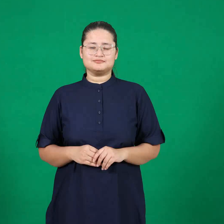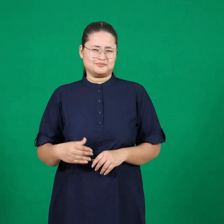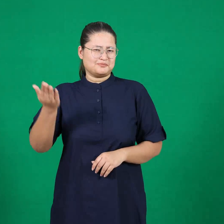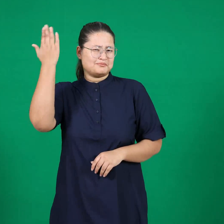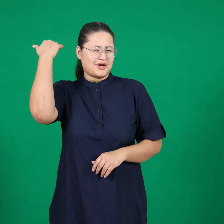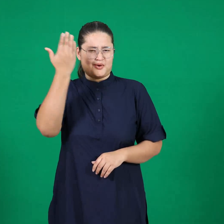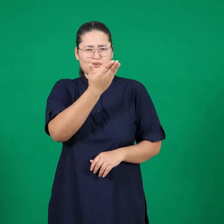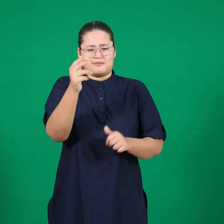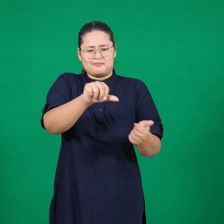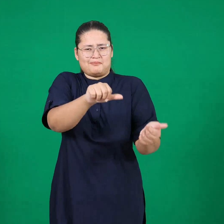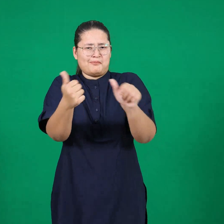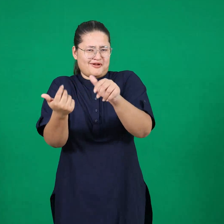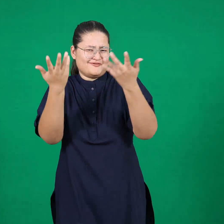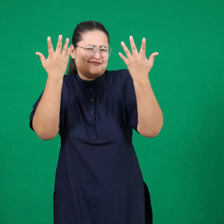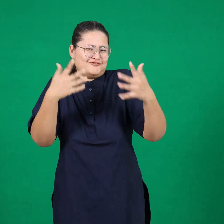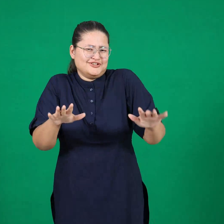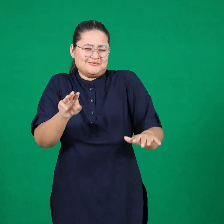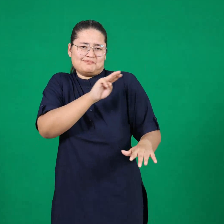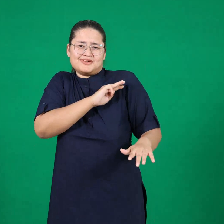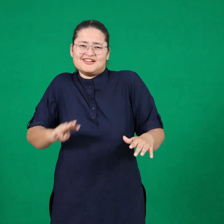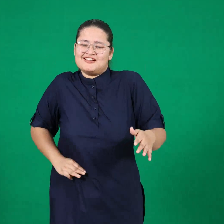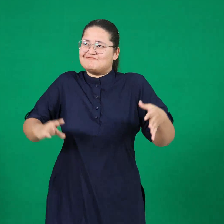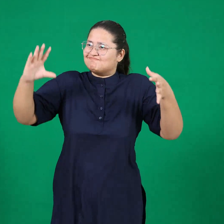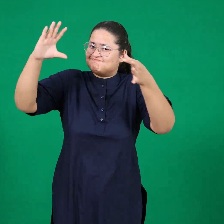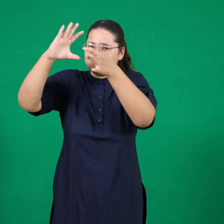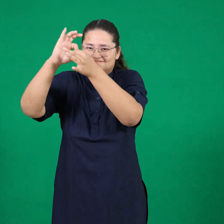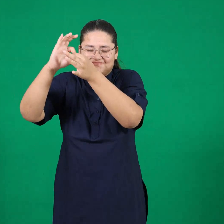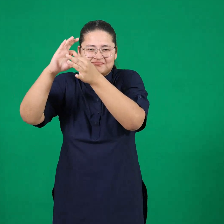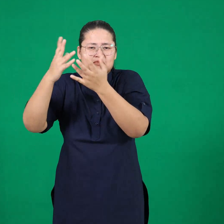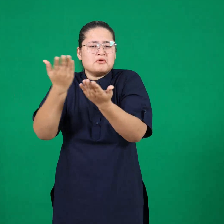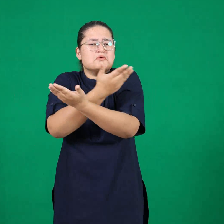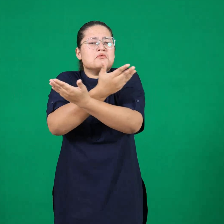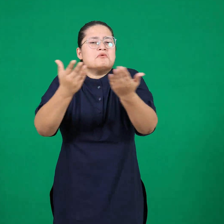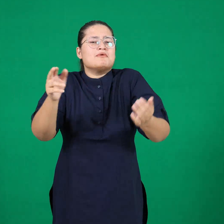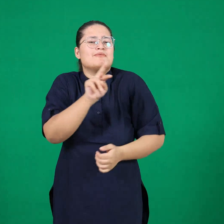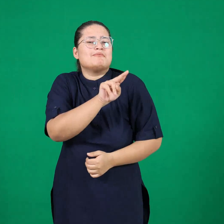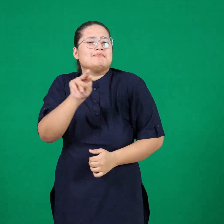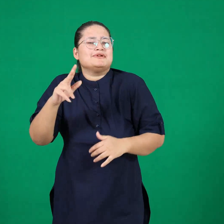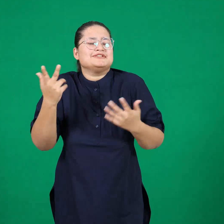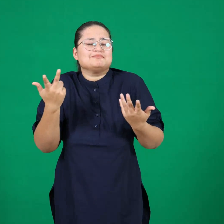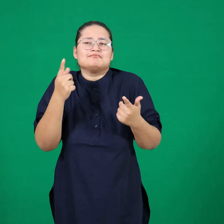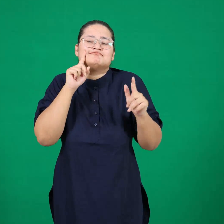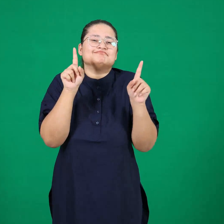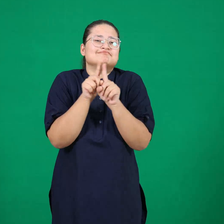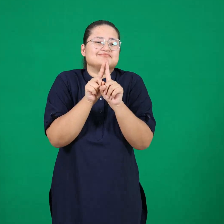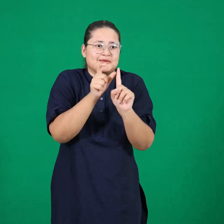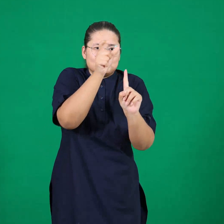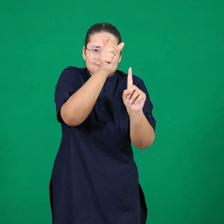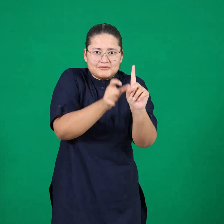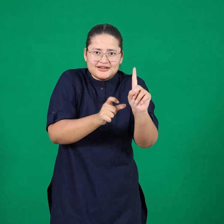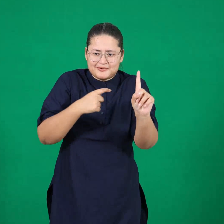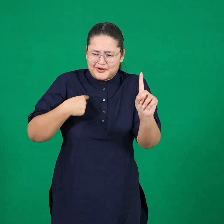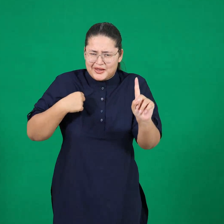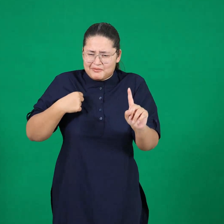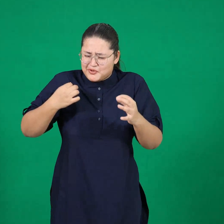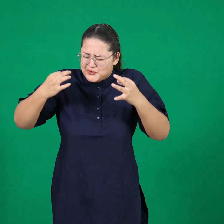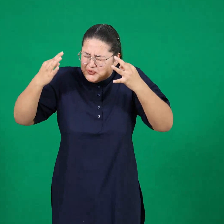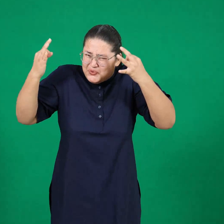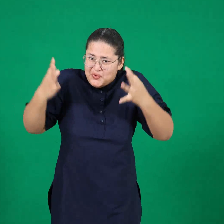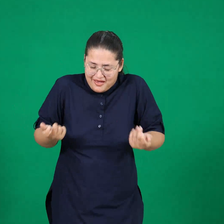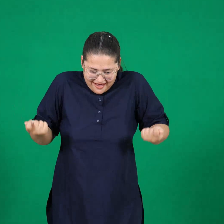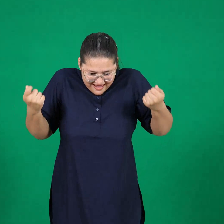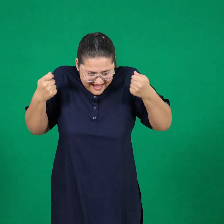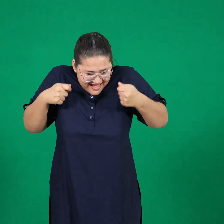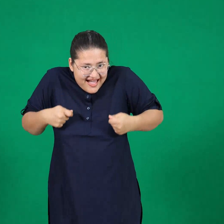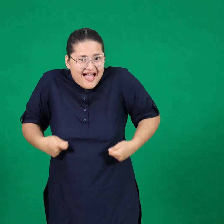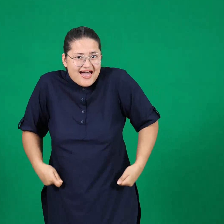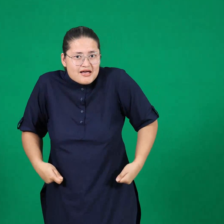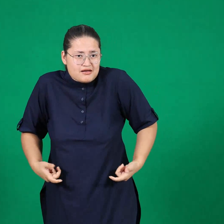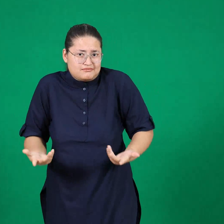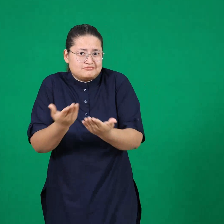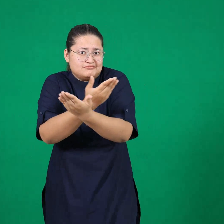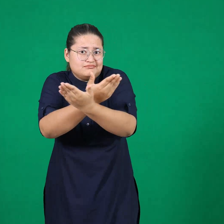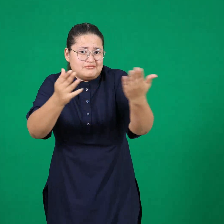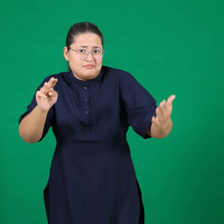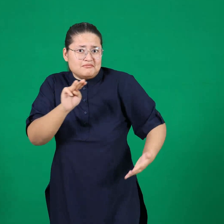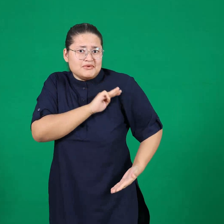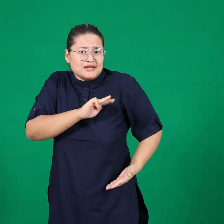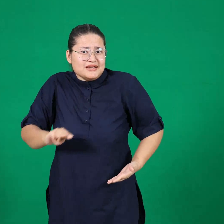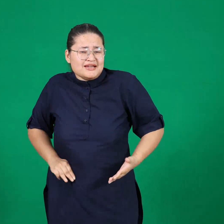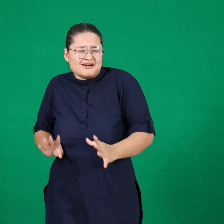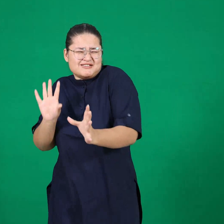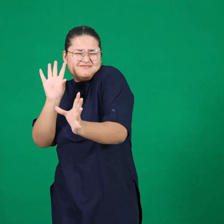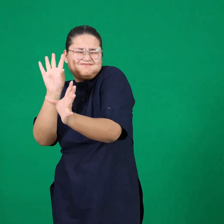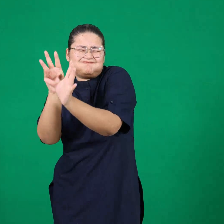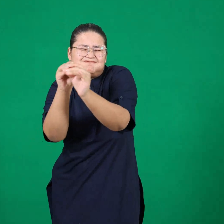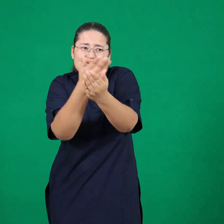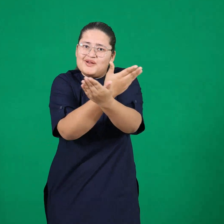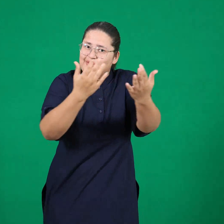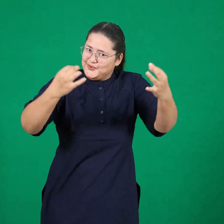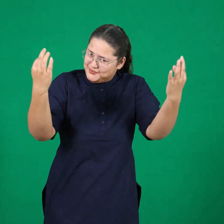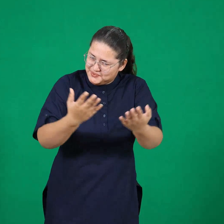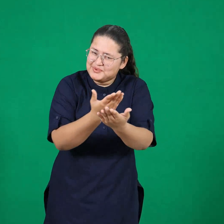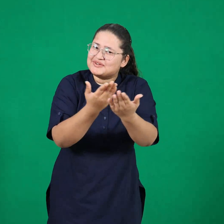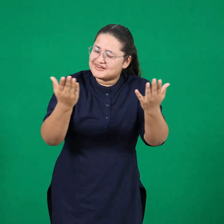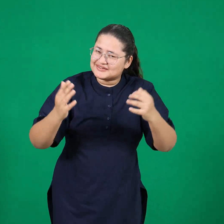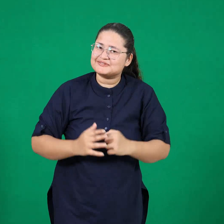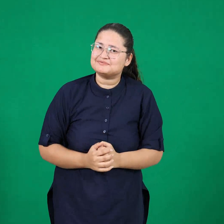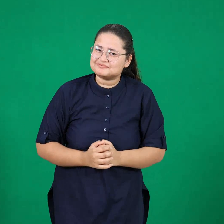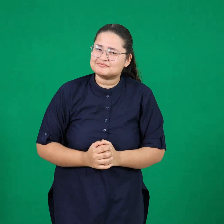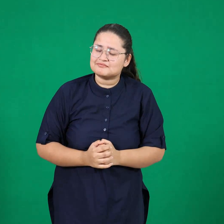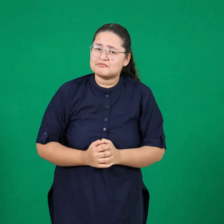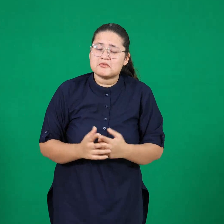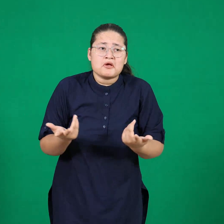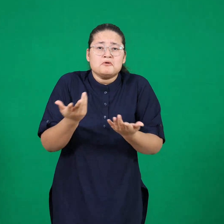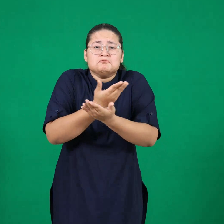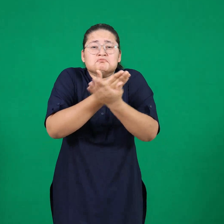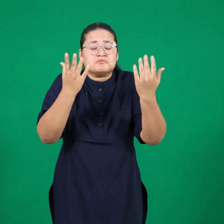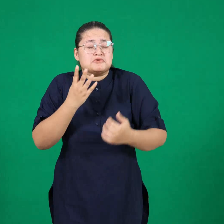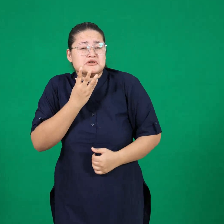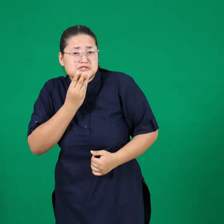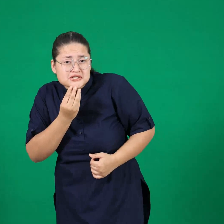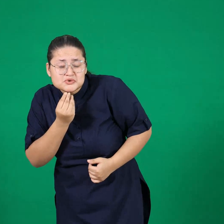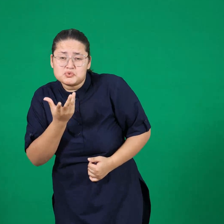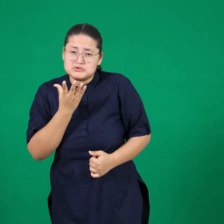For all of you who were baptized into Christ have clothed yourselves with Christ.